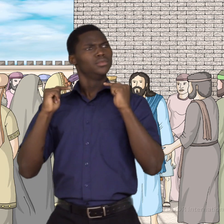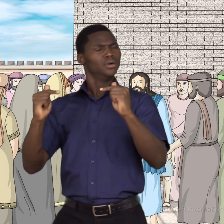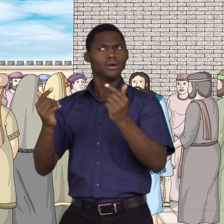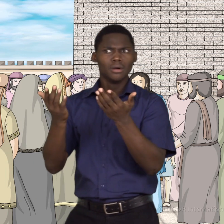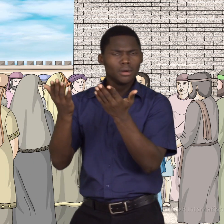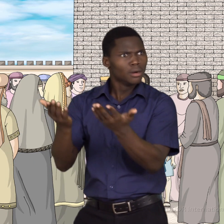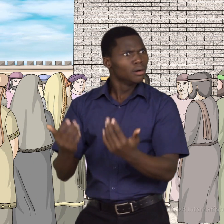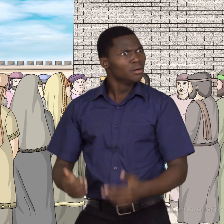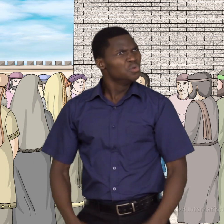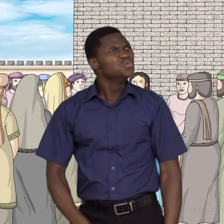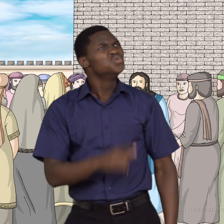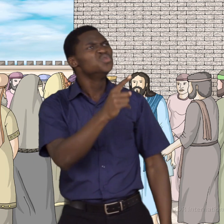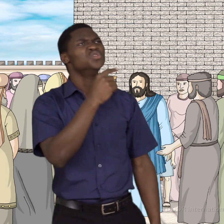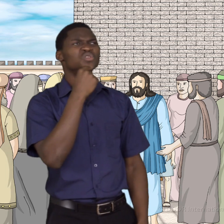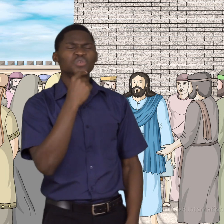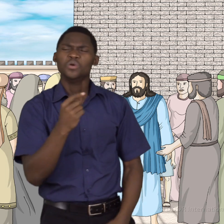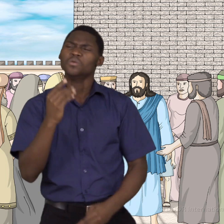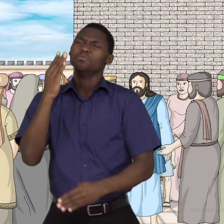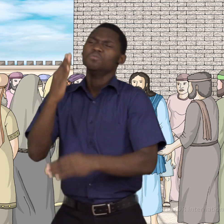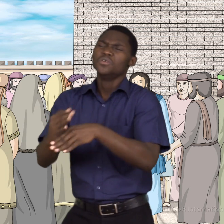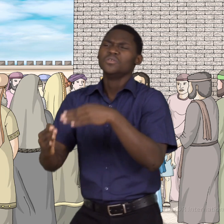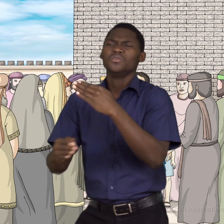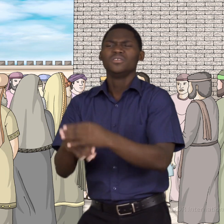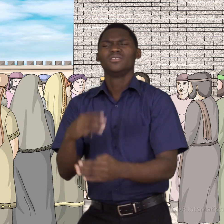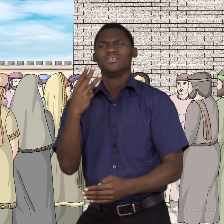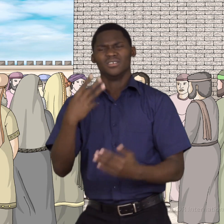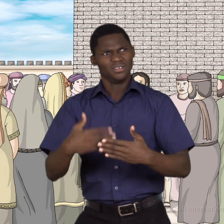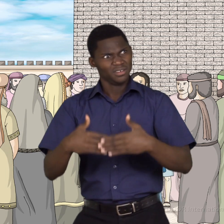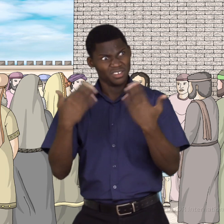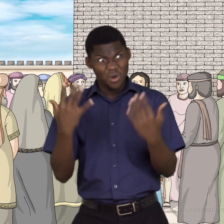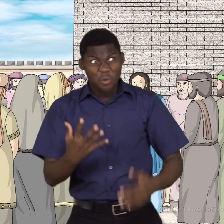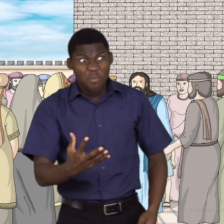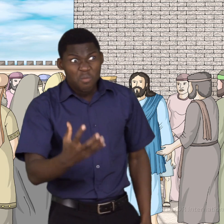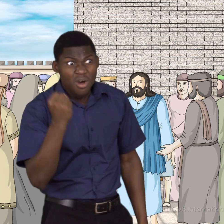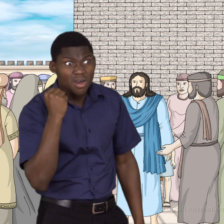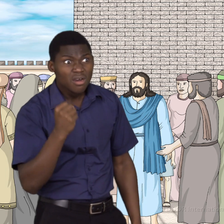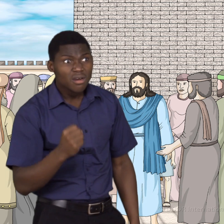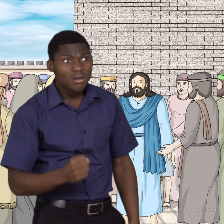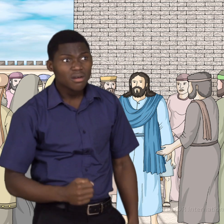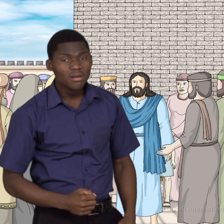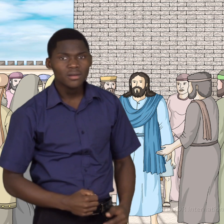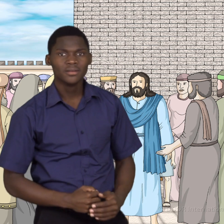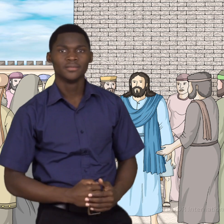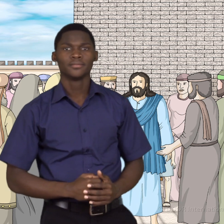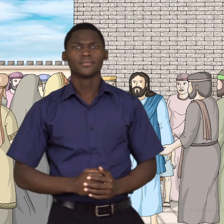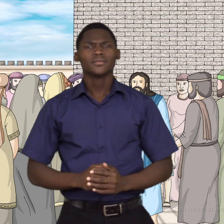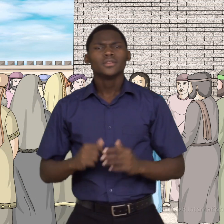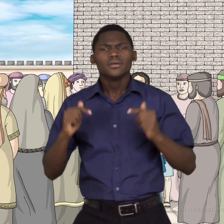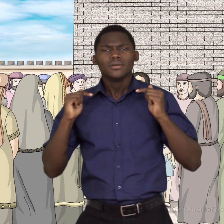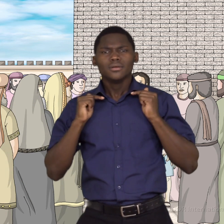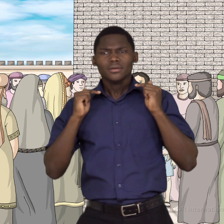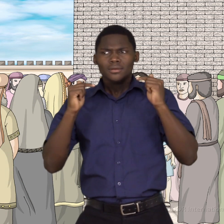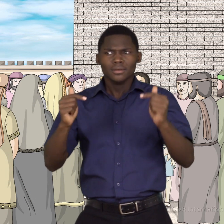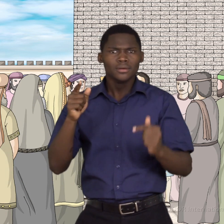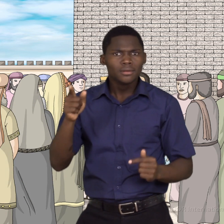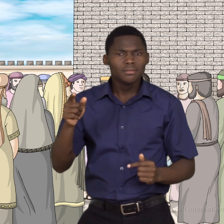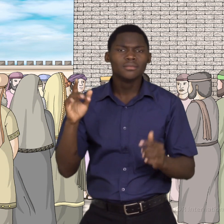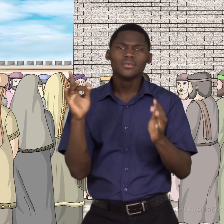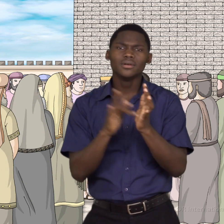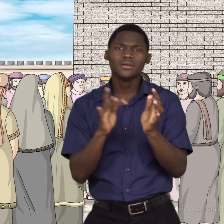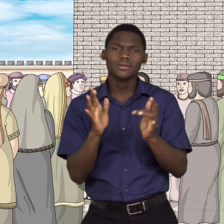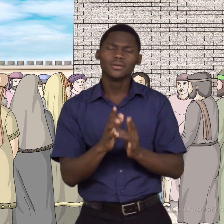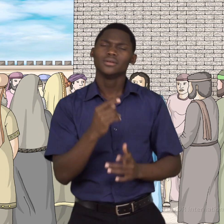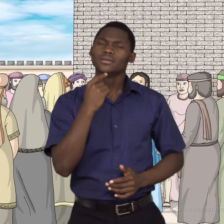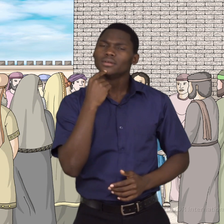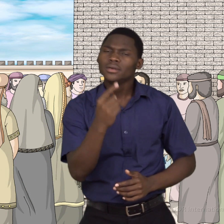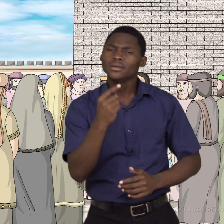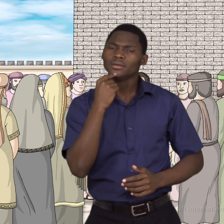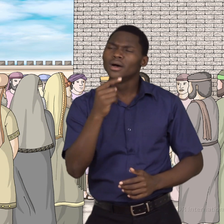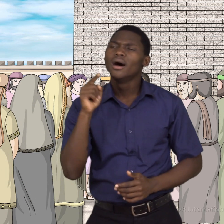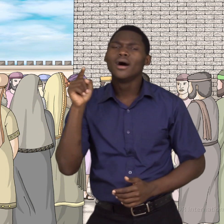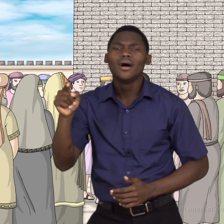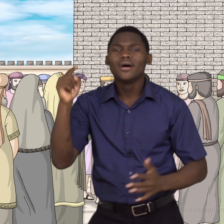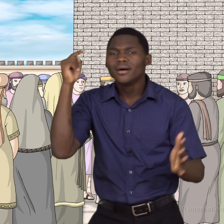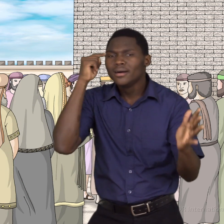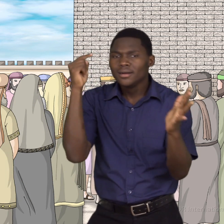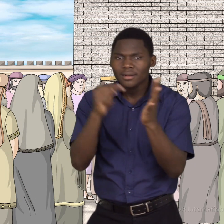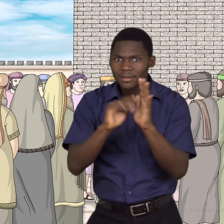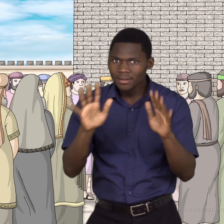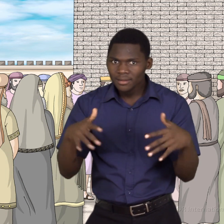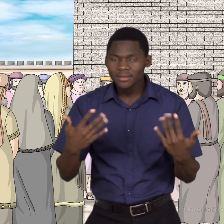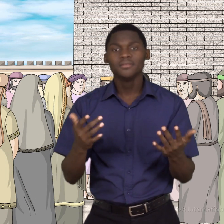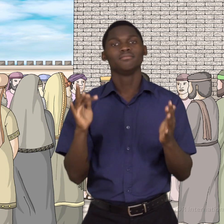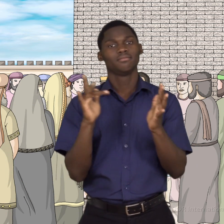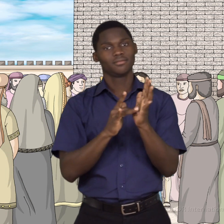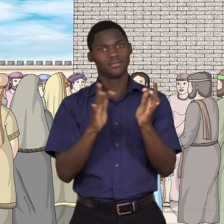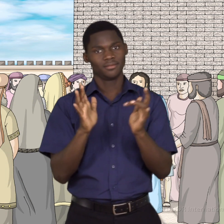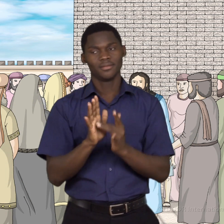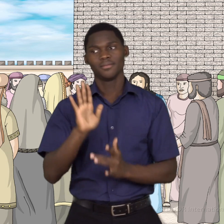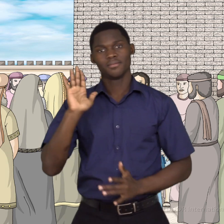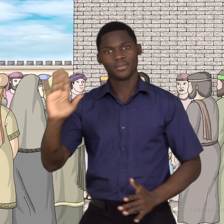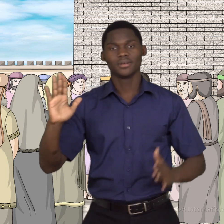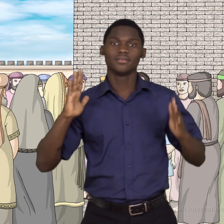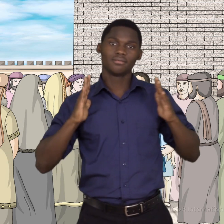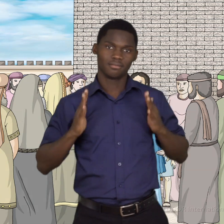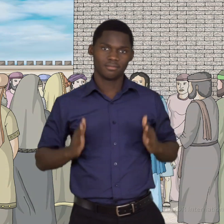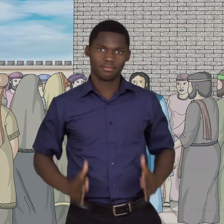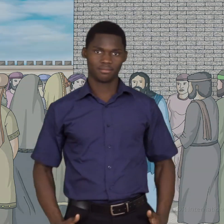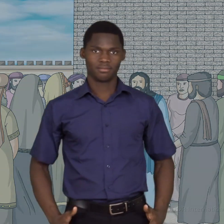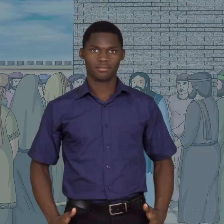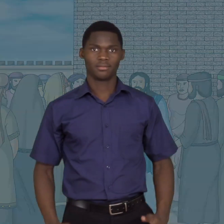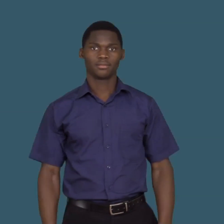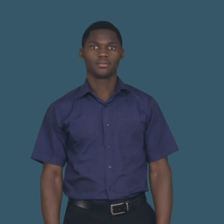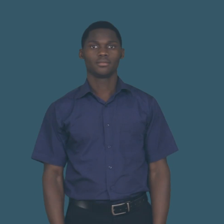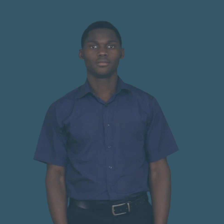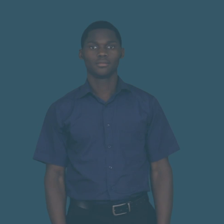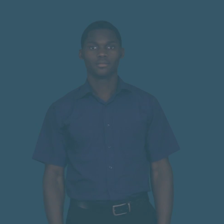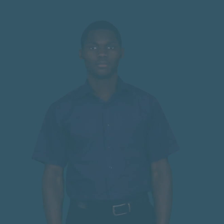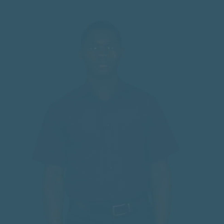But Jesus was speaking about the temple of His body.